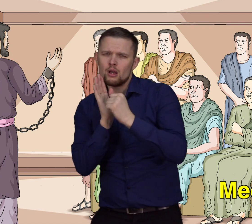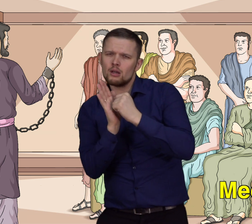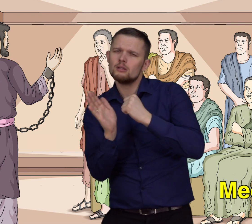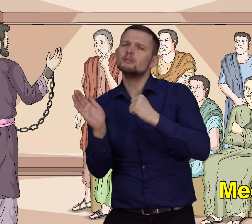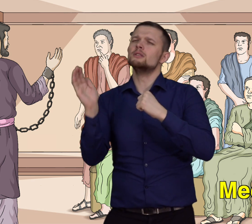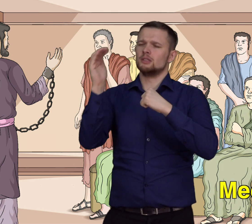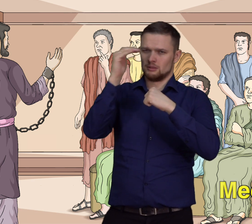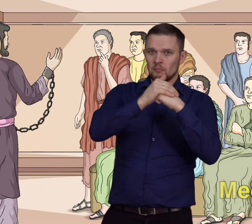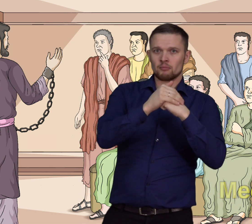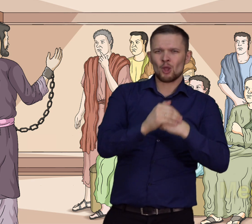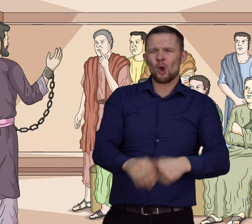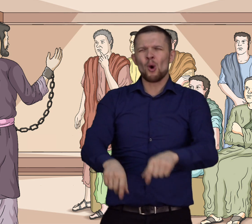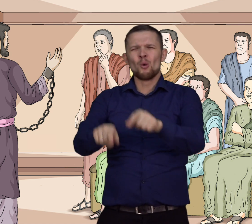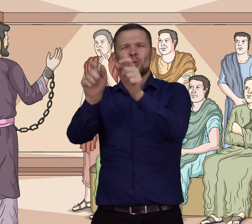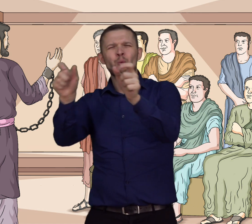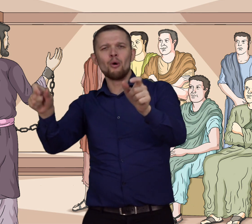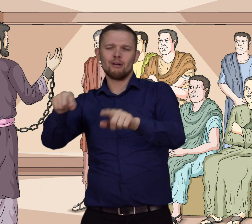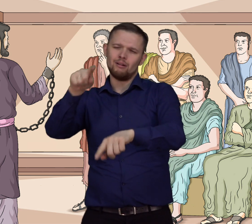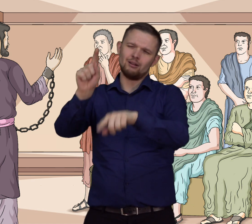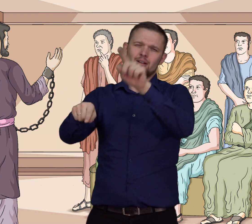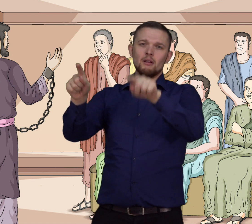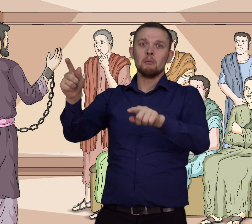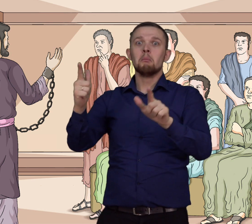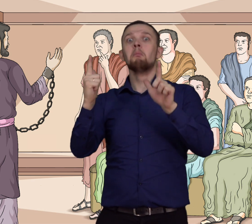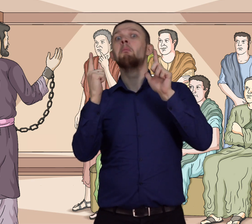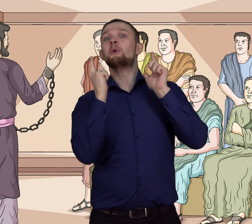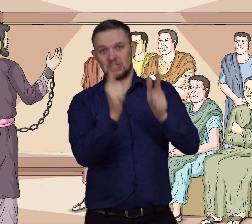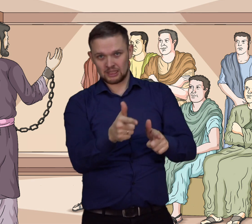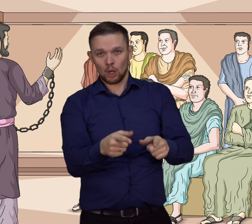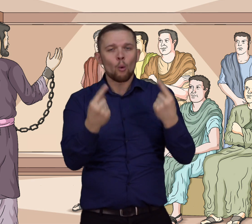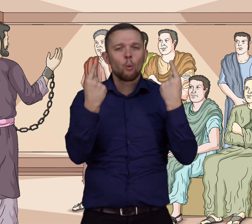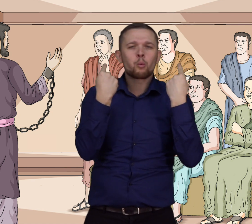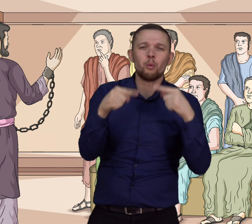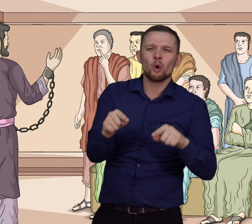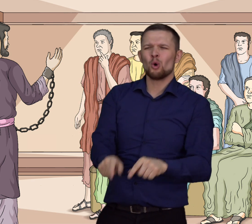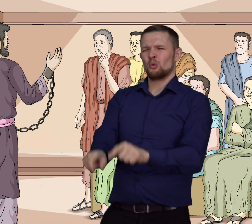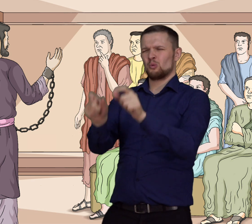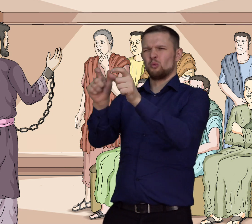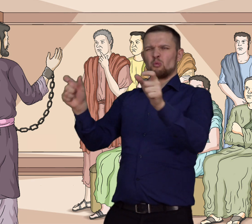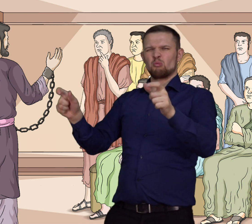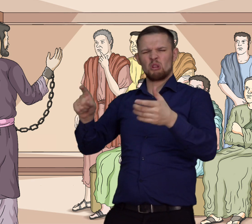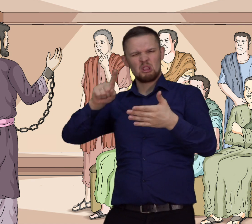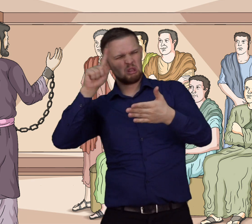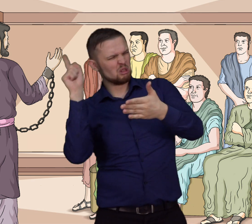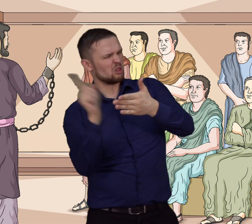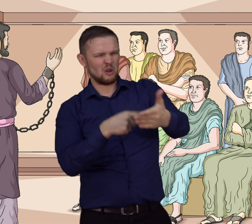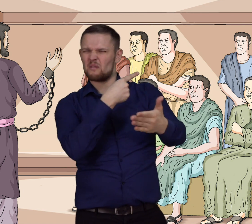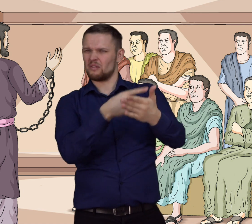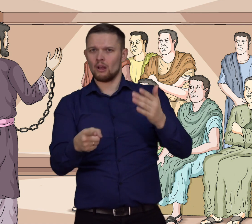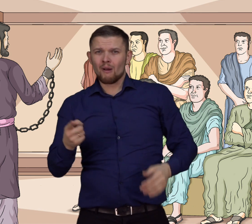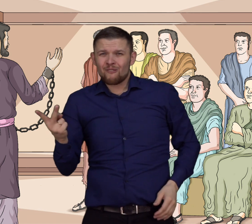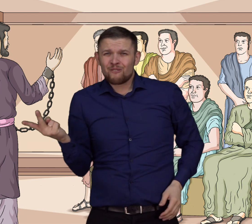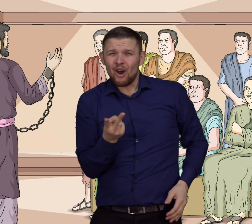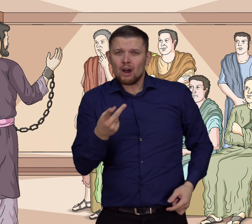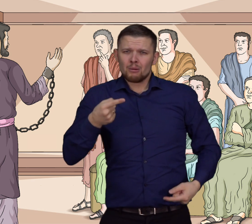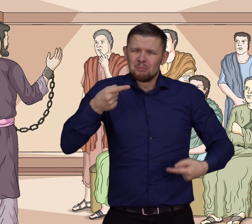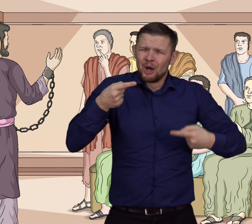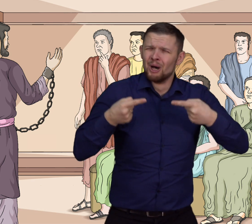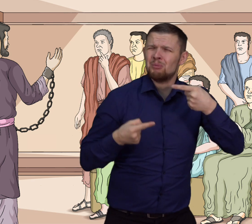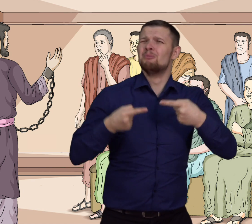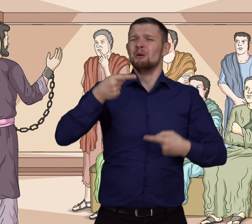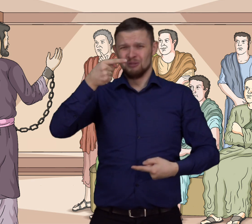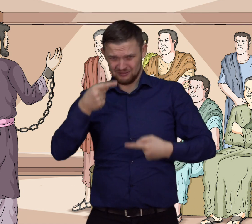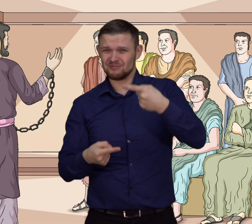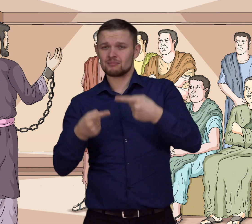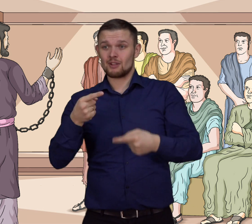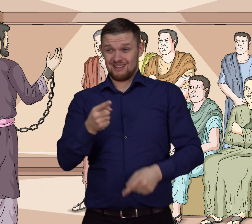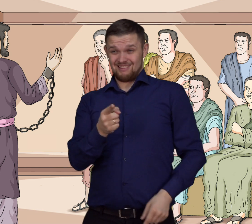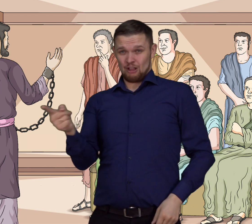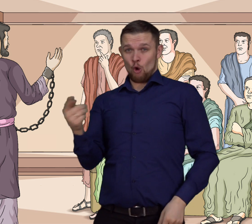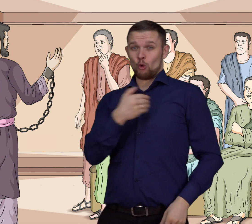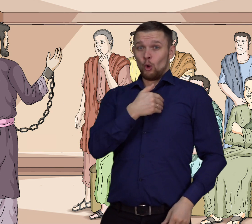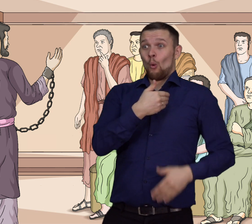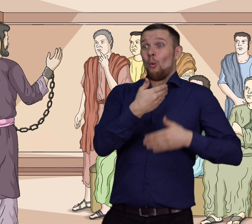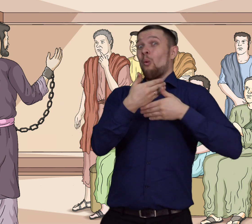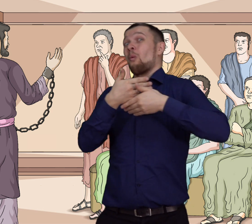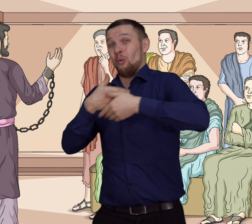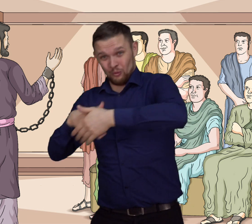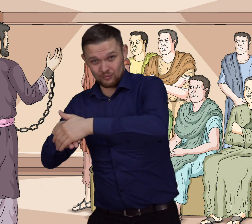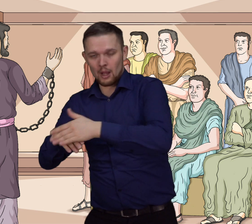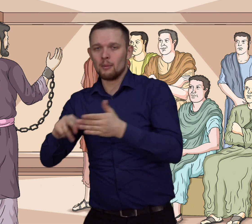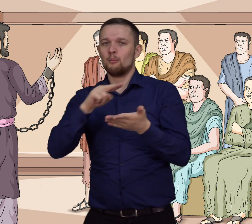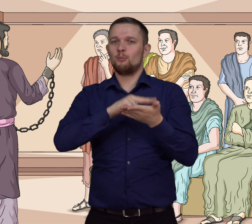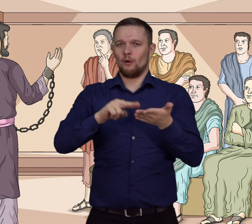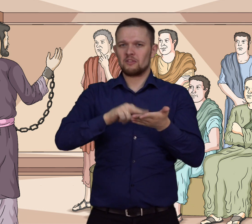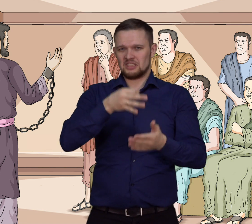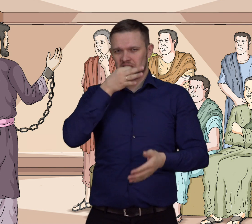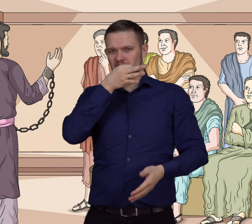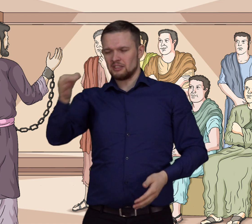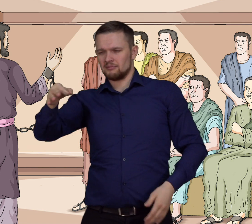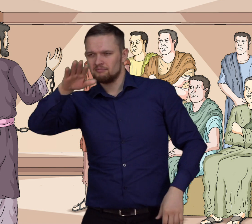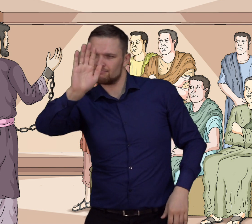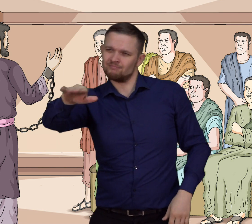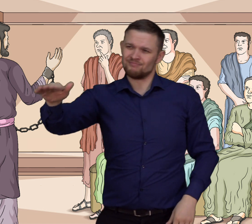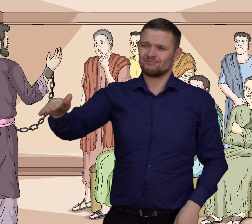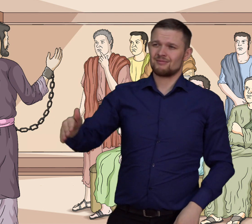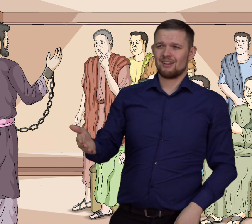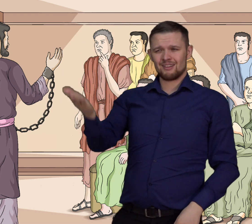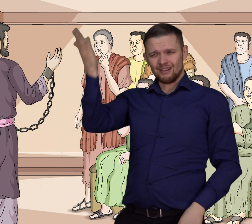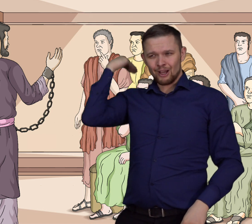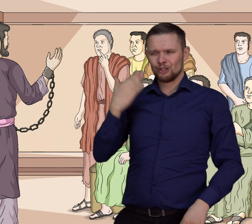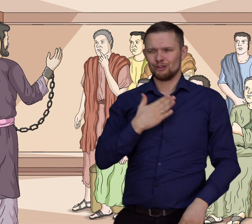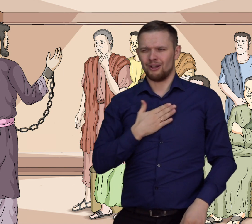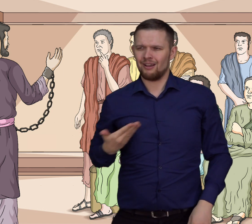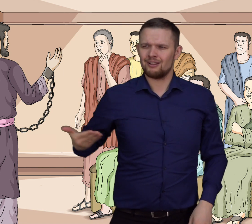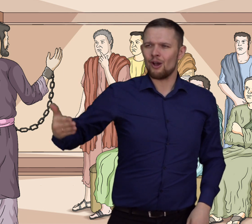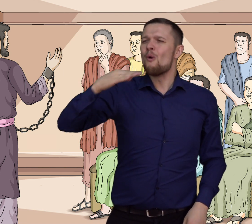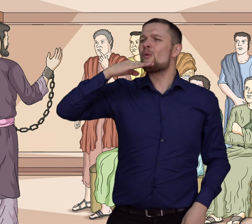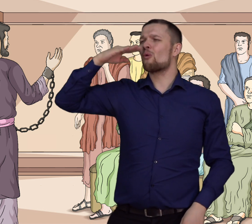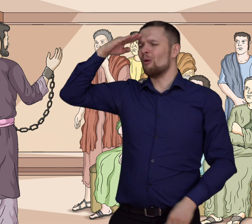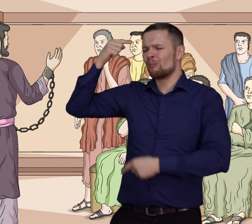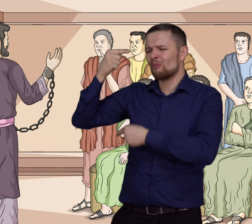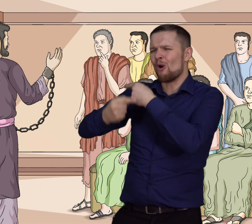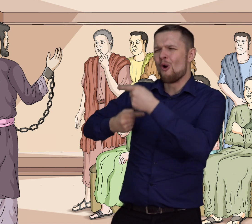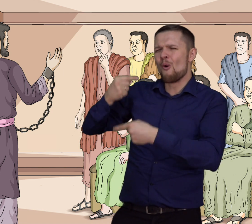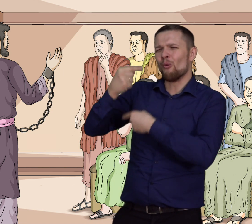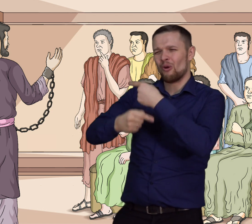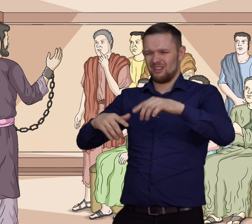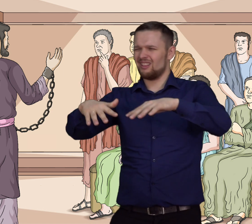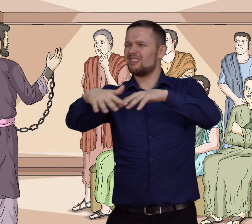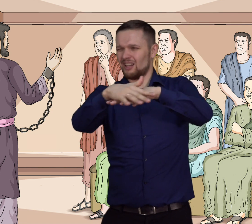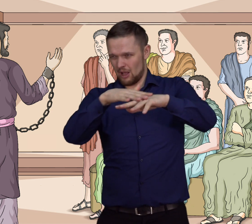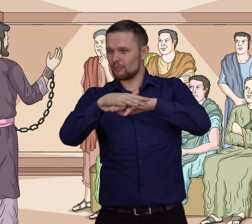Some of them were convinced by what he said, but others refused to believe.